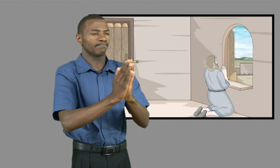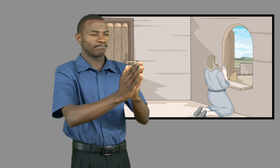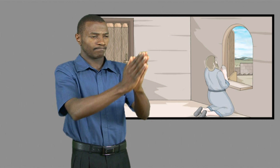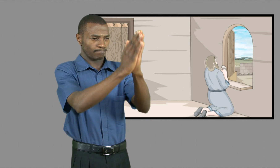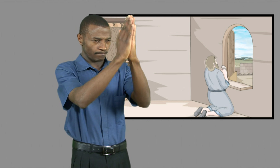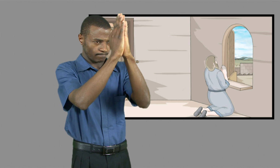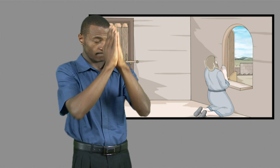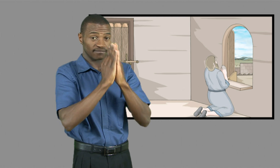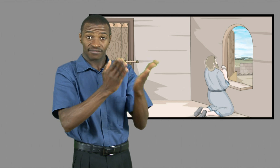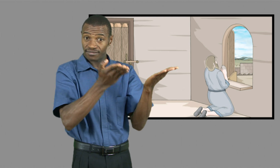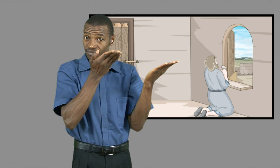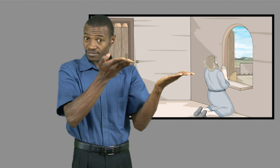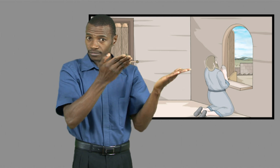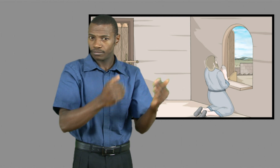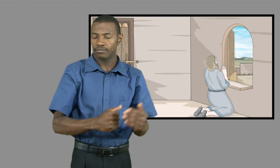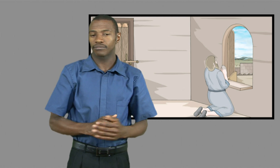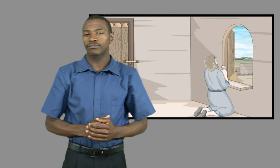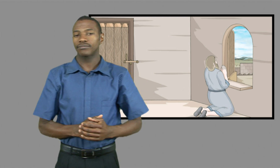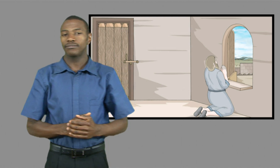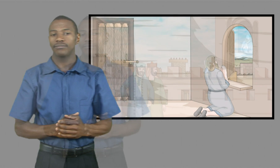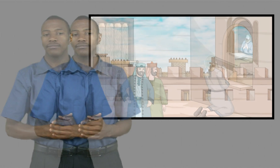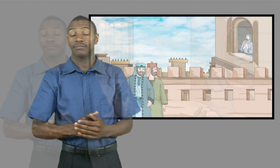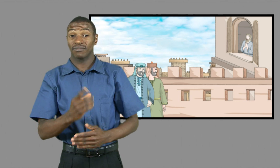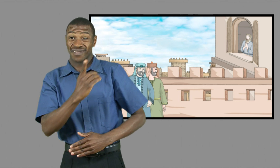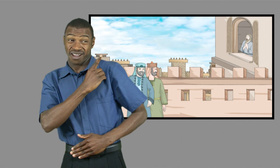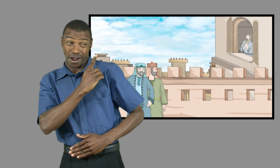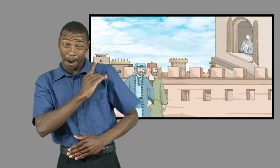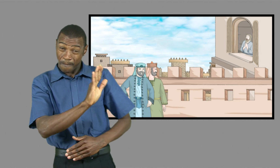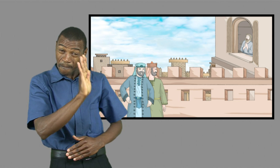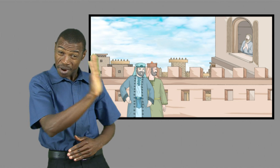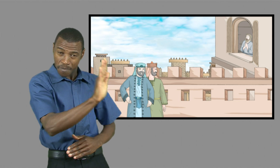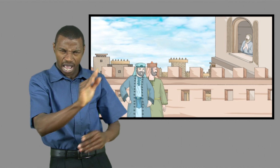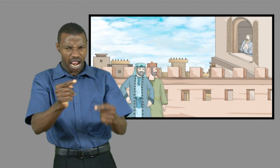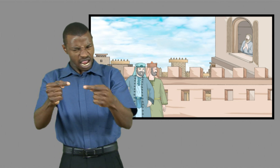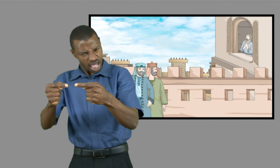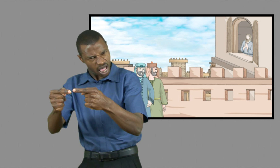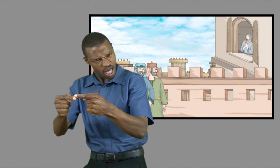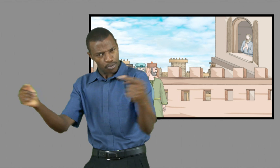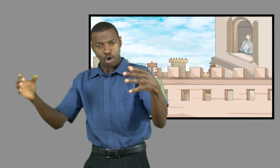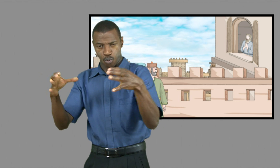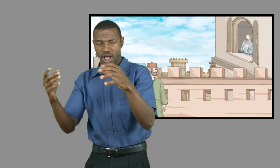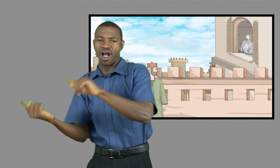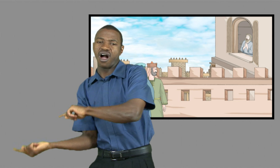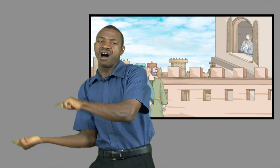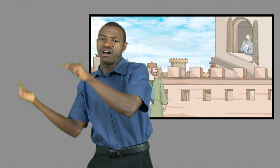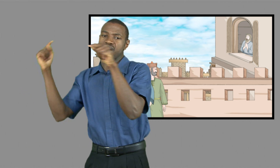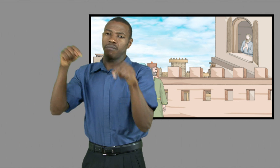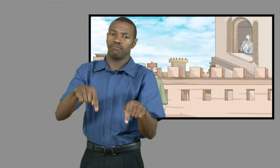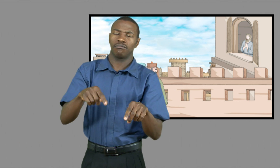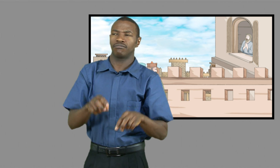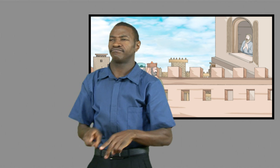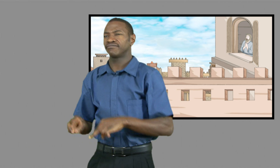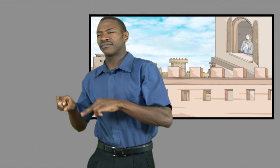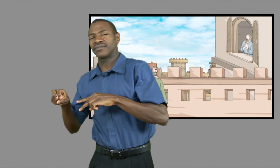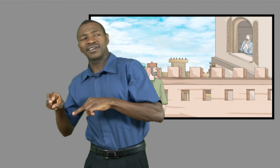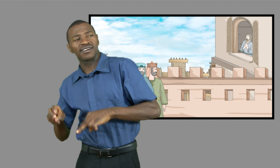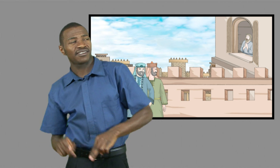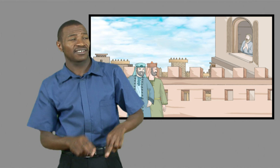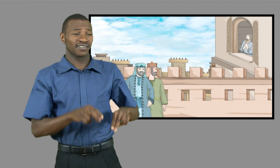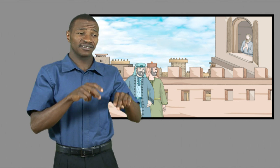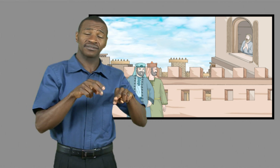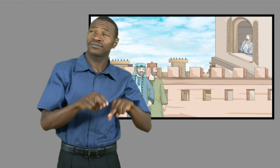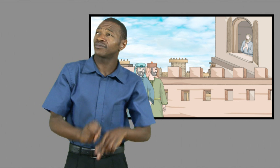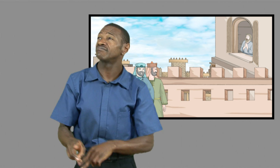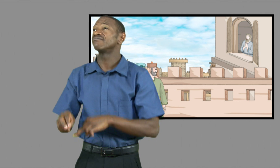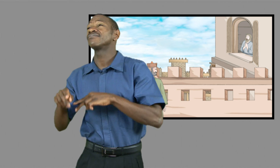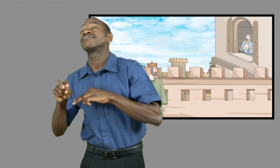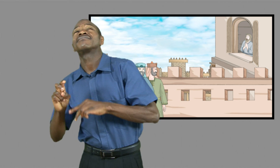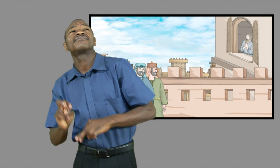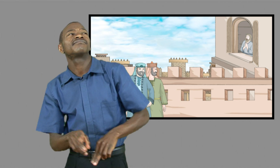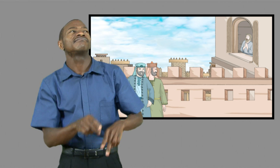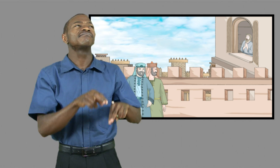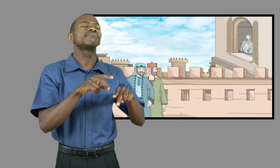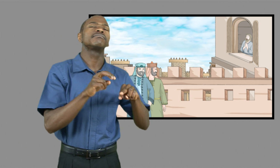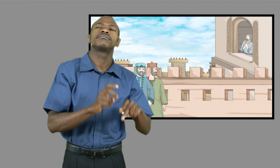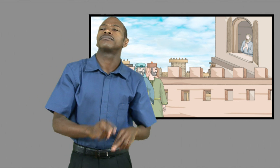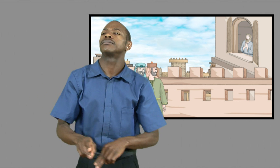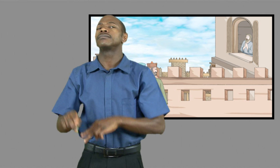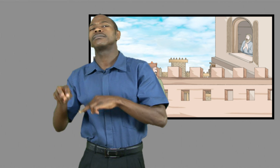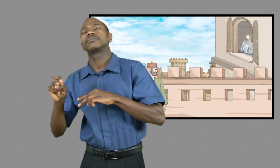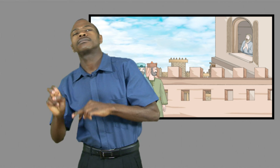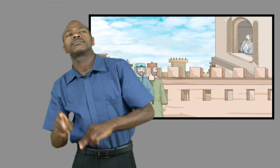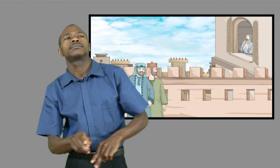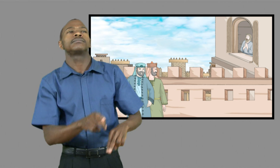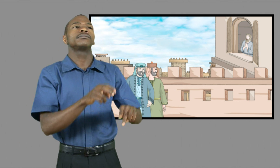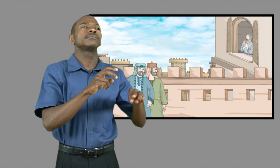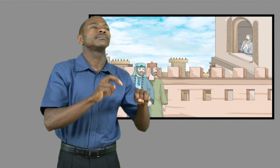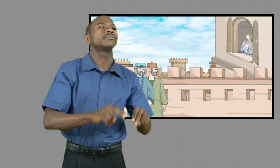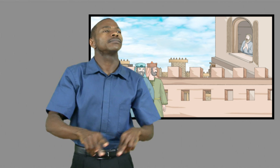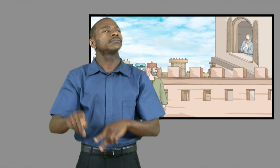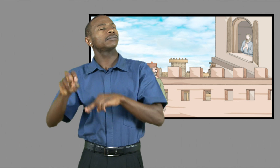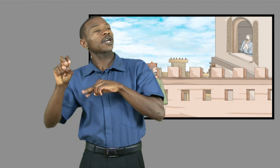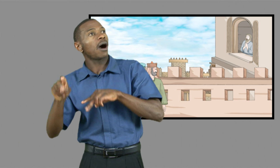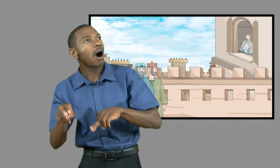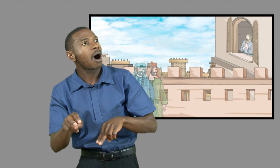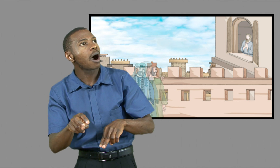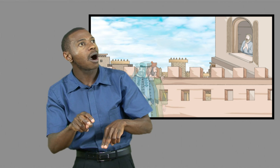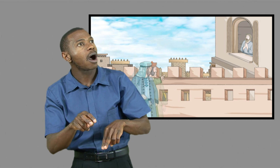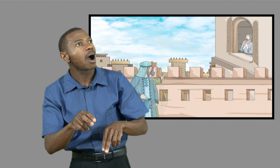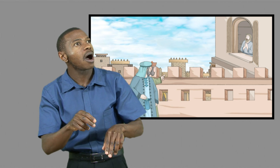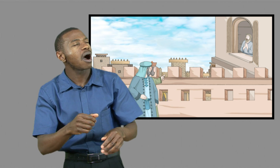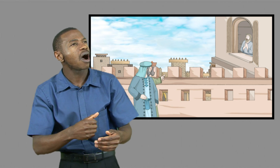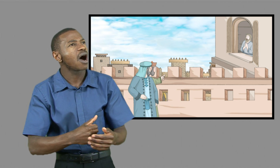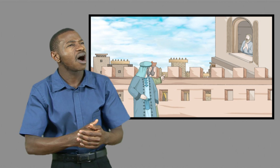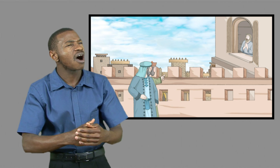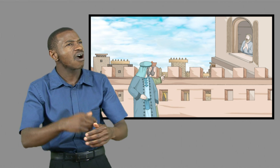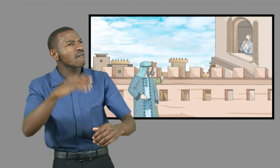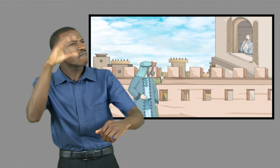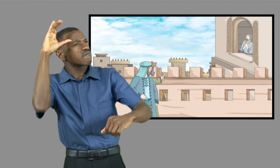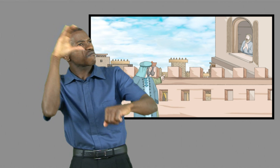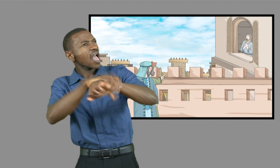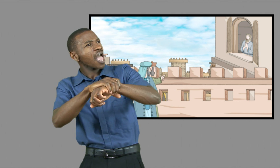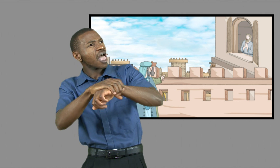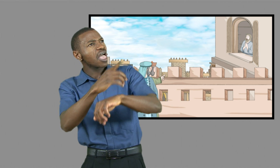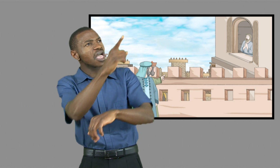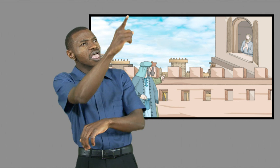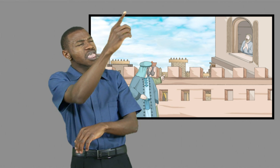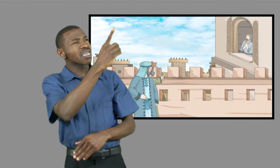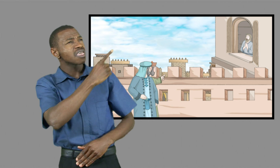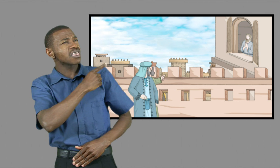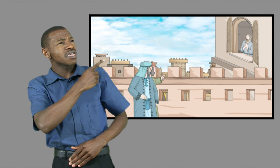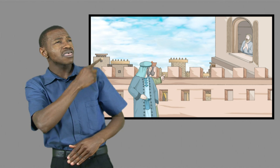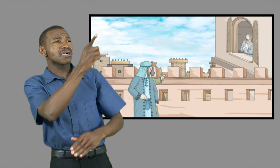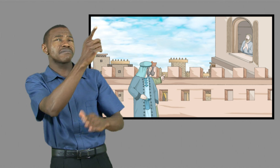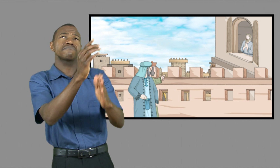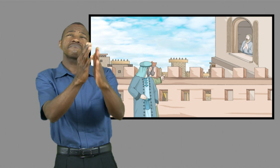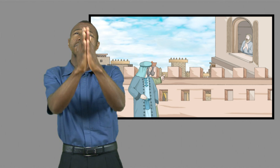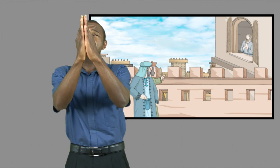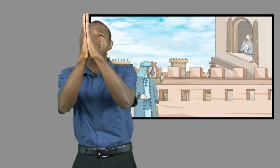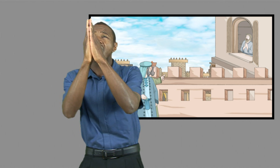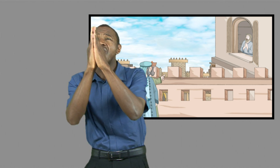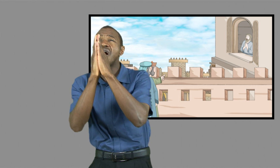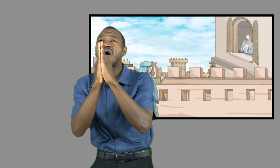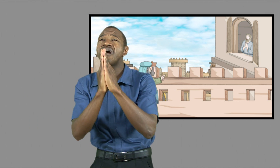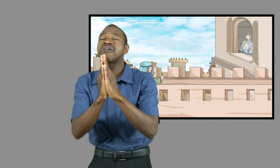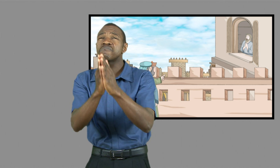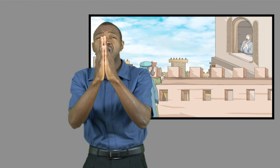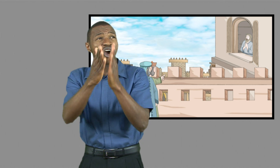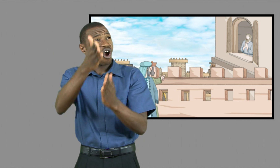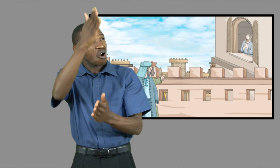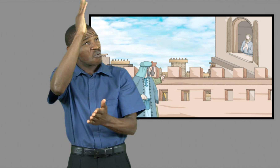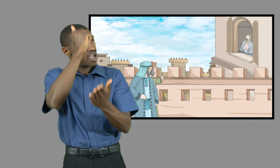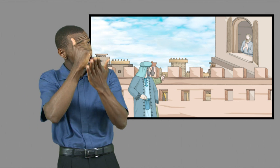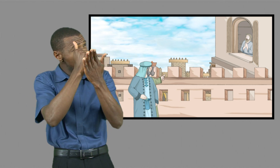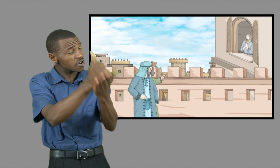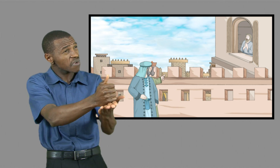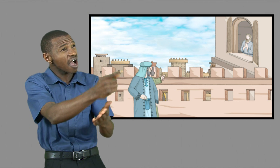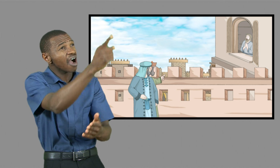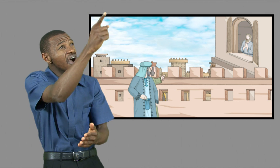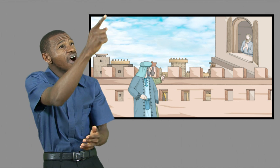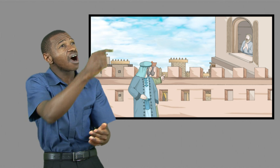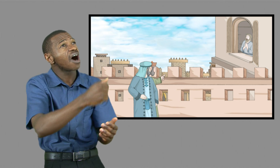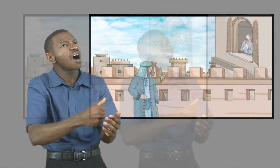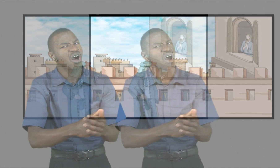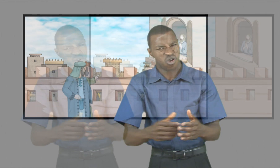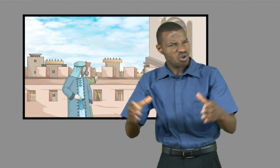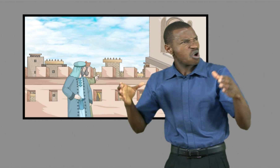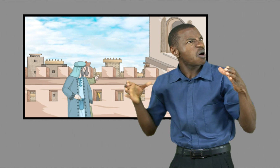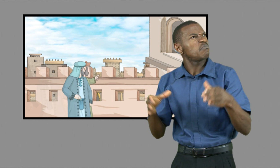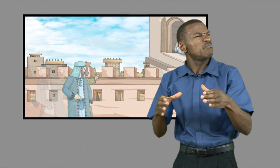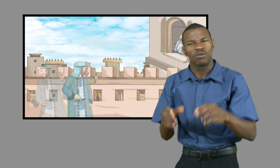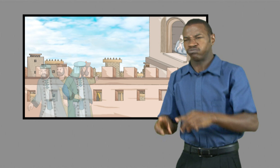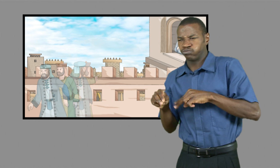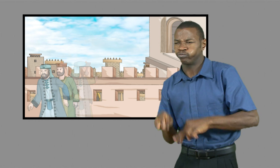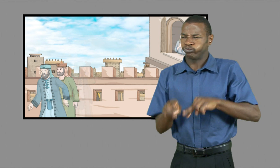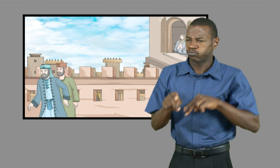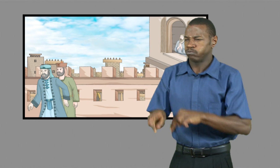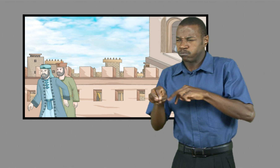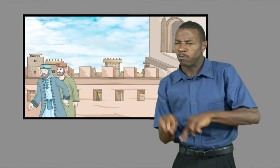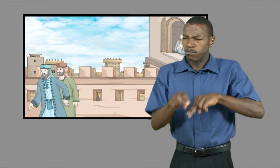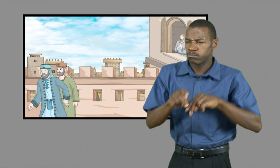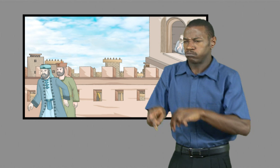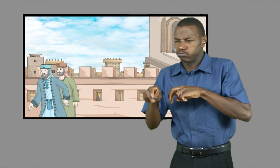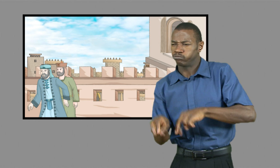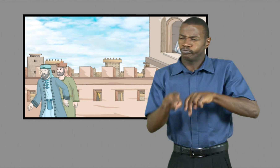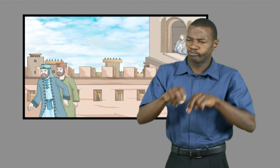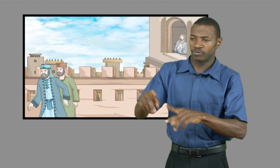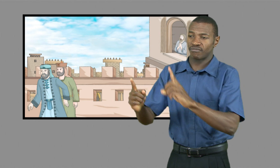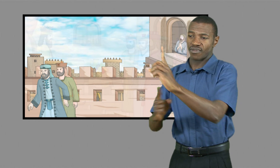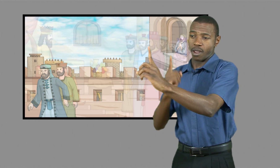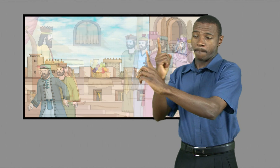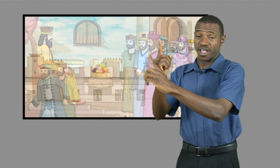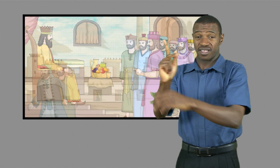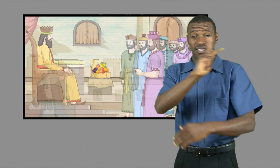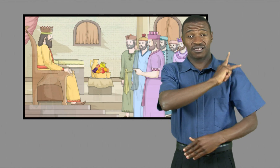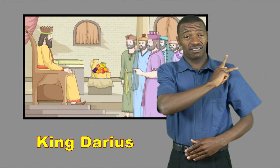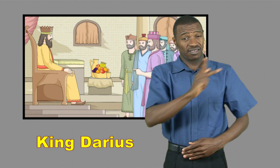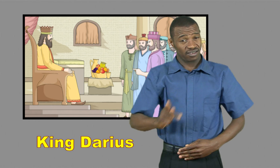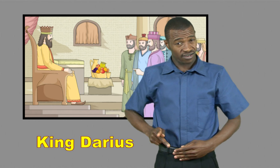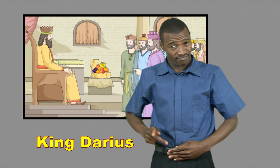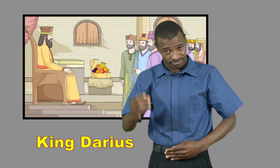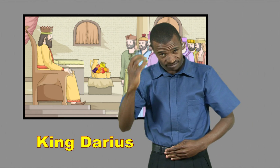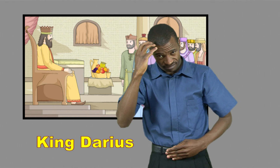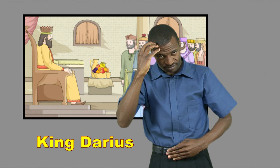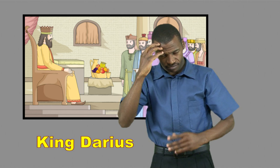Then these men went as a group and found Daniel petitioning and imploring his God.